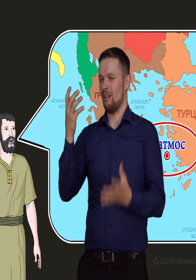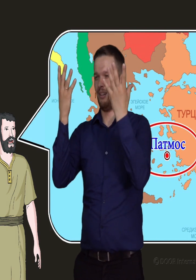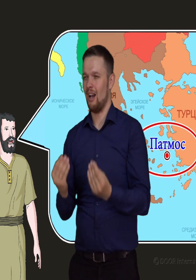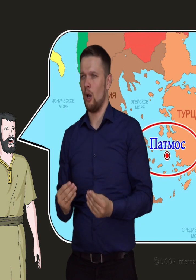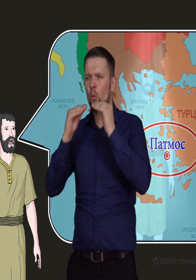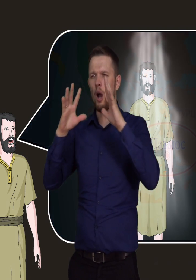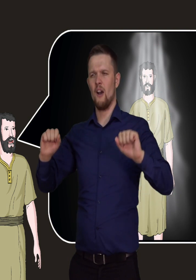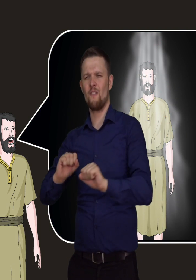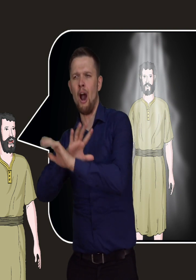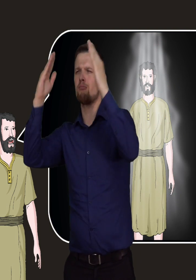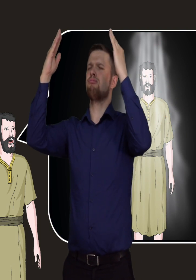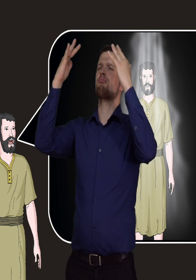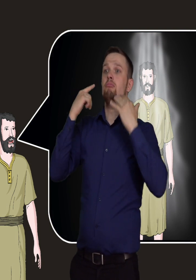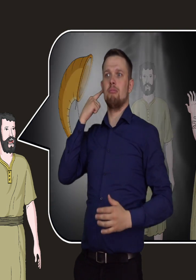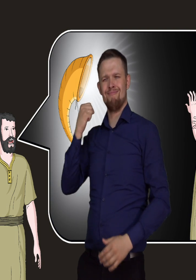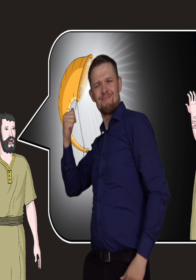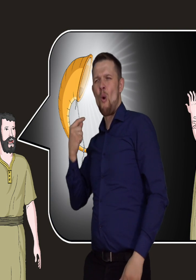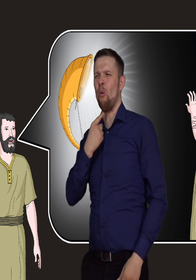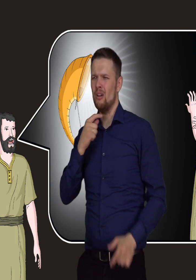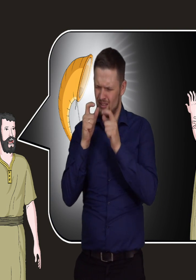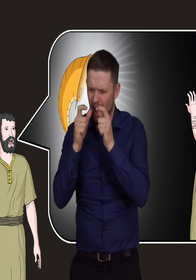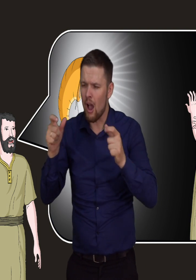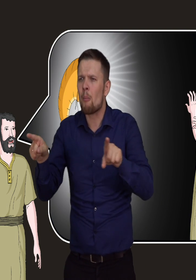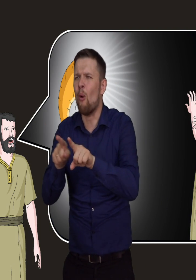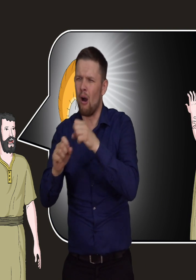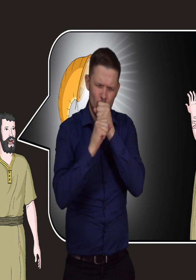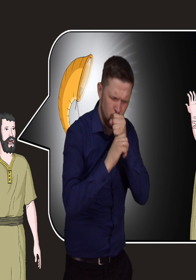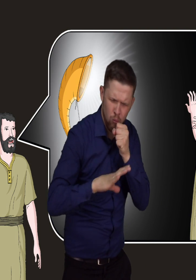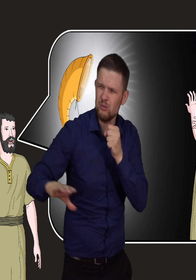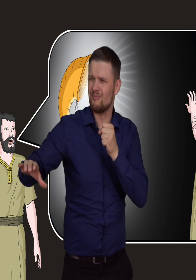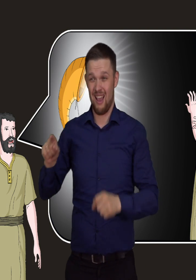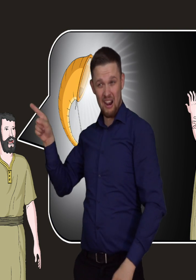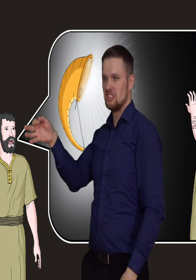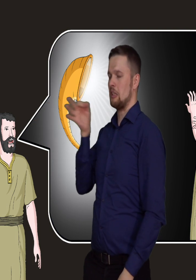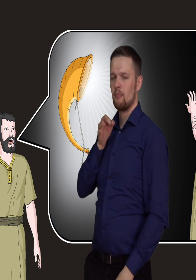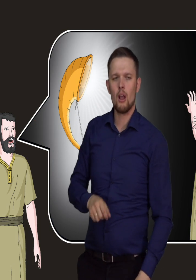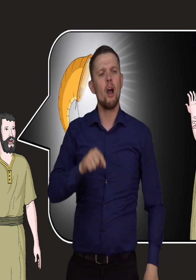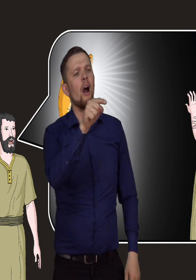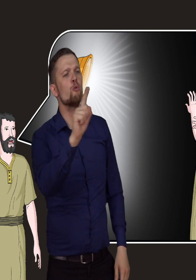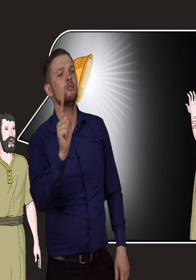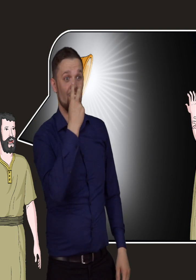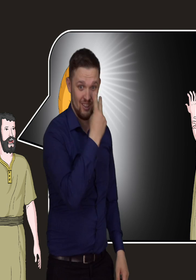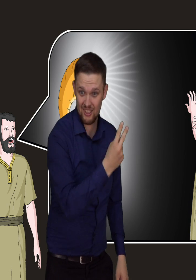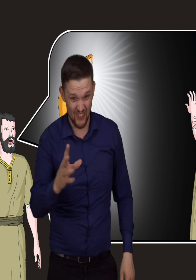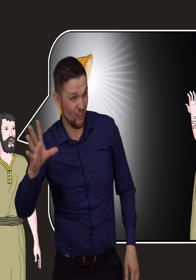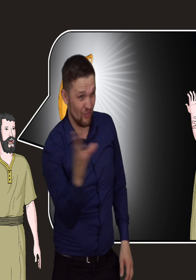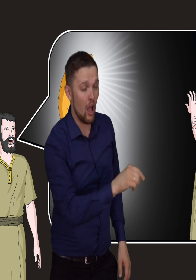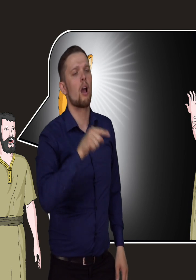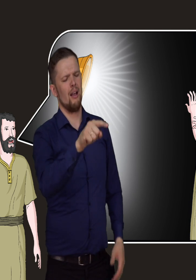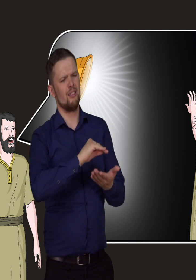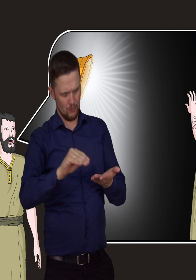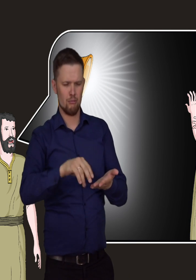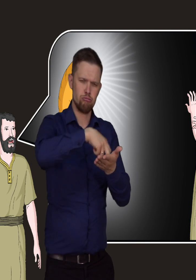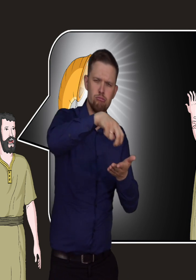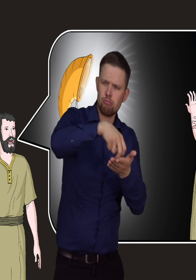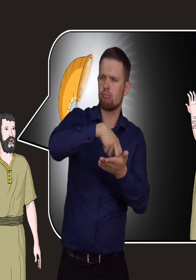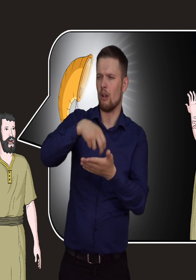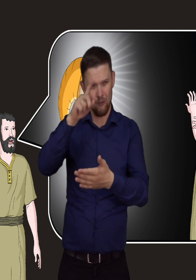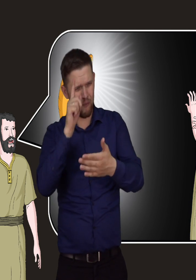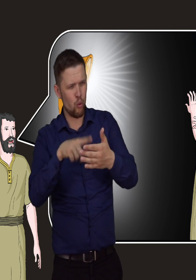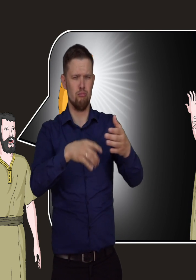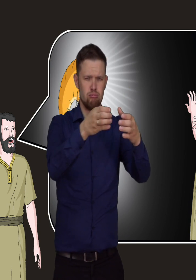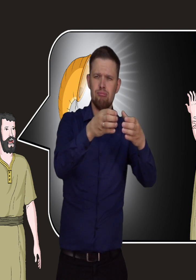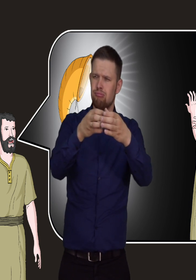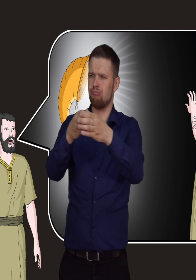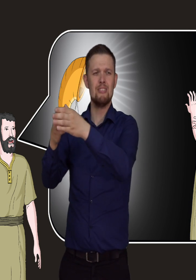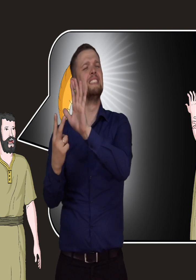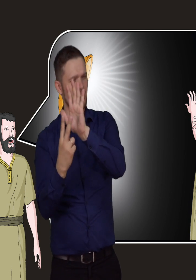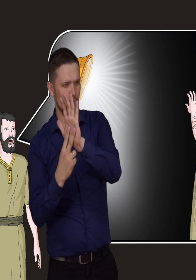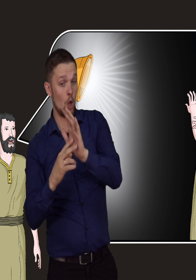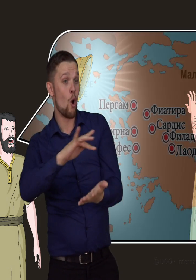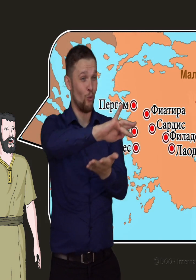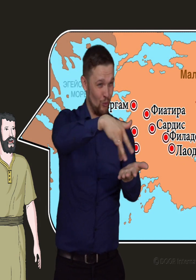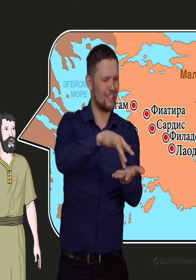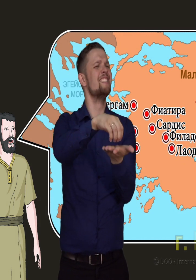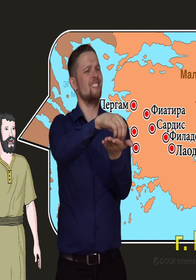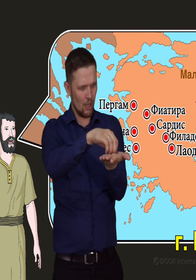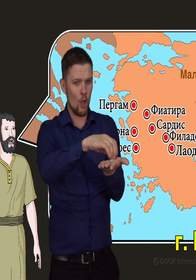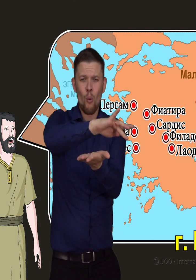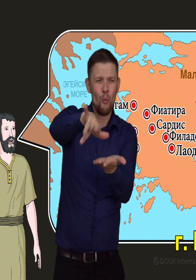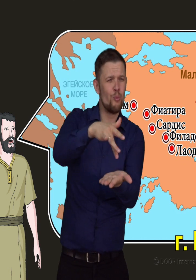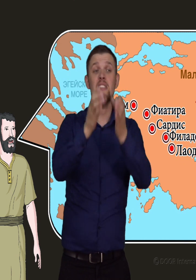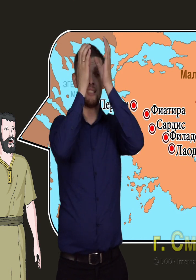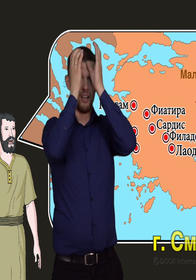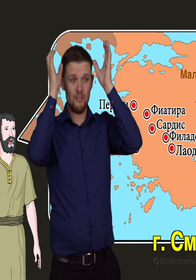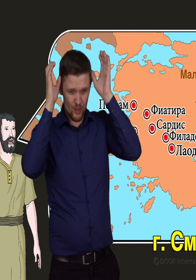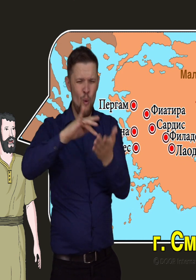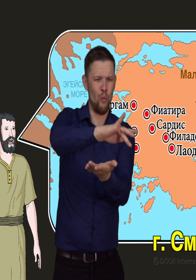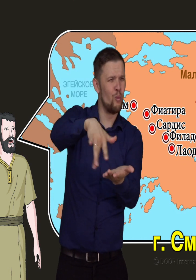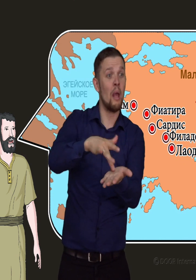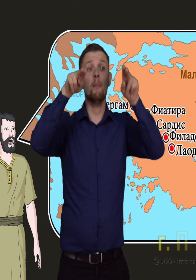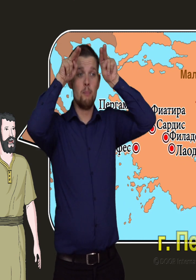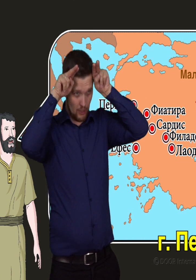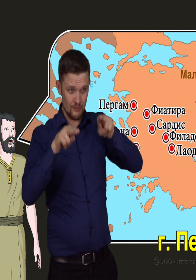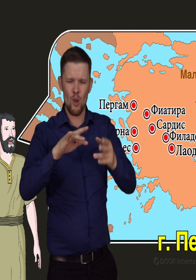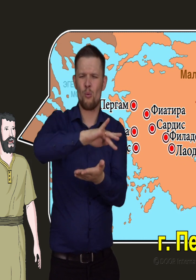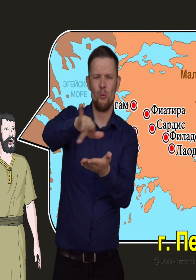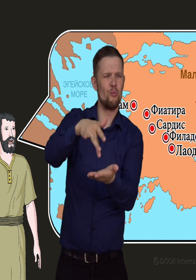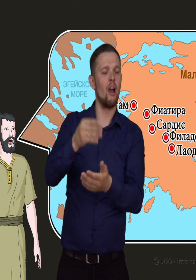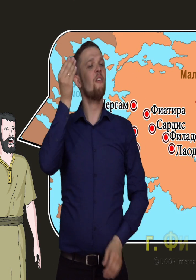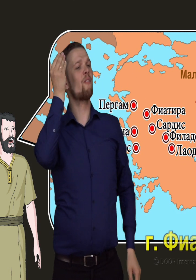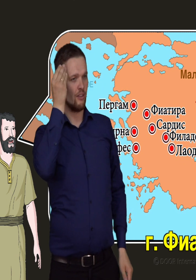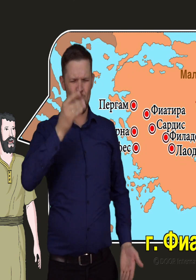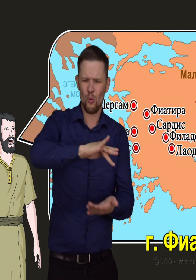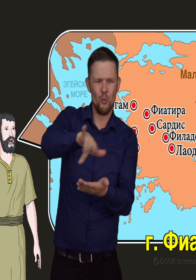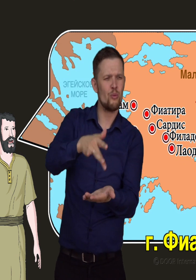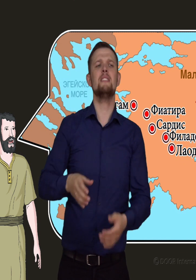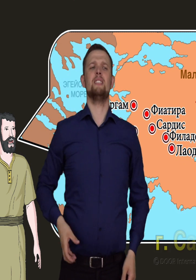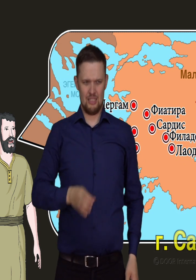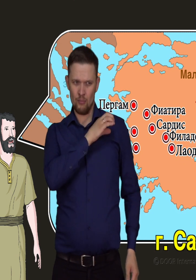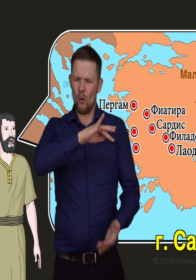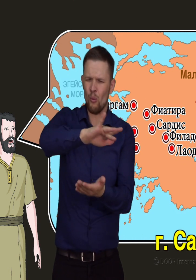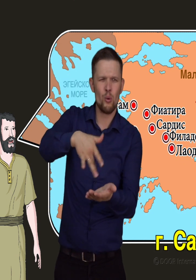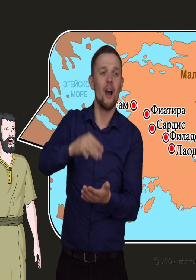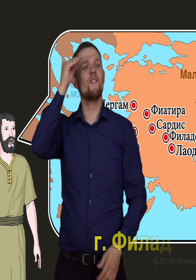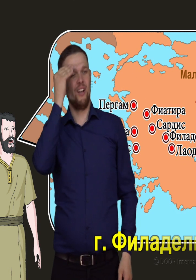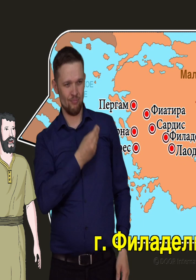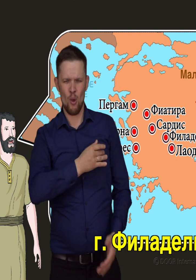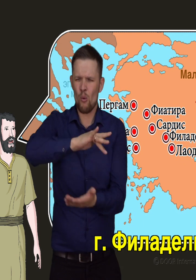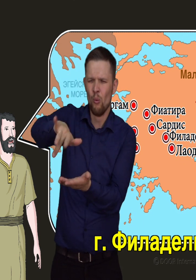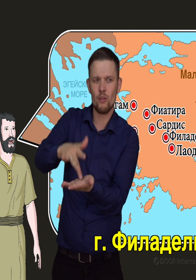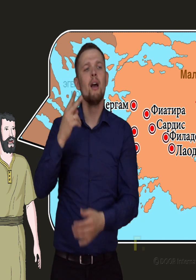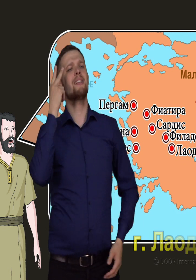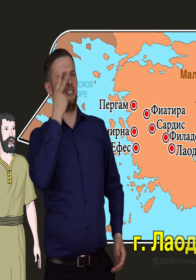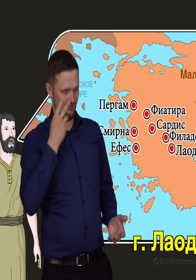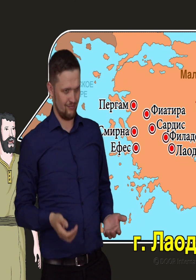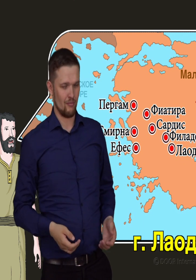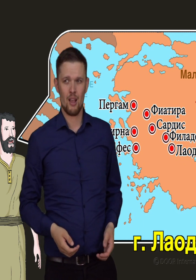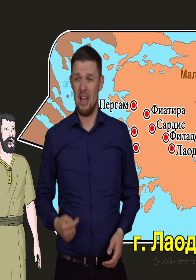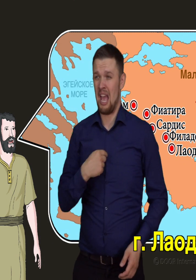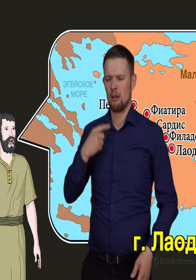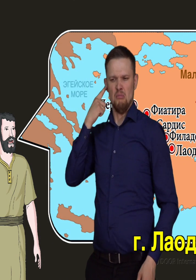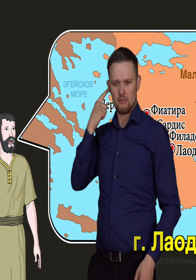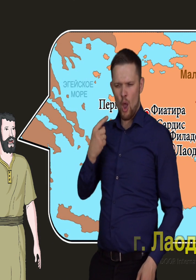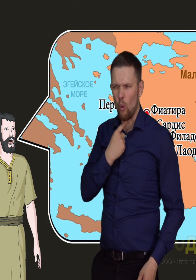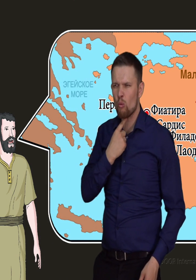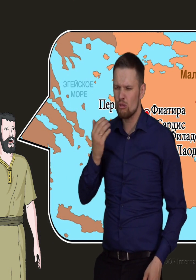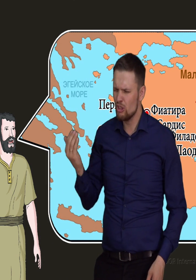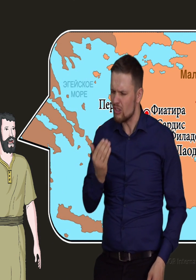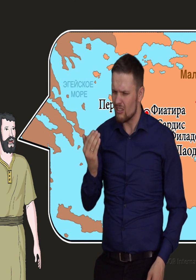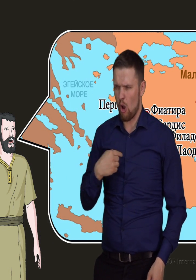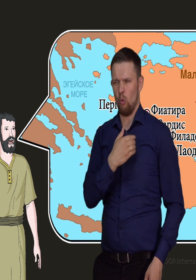On the Lord’s day I was in the Spirit, and I heard behind me a loud voice like a trumpet, saying, “Write on a scroll what you see and send it to the seven churches: to Ephesus, Smyrna, Pergamum, Thyatira, Sardis, Philadelphia, and Laodicea.”